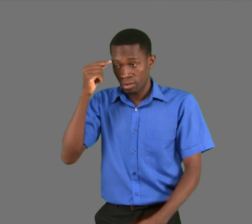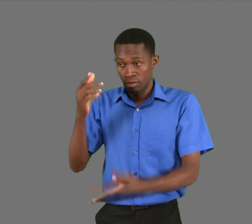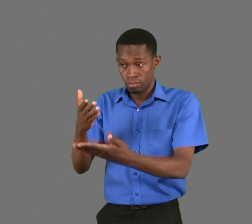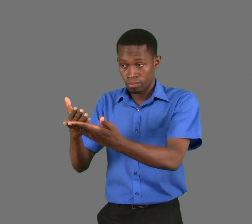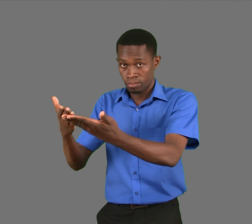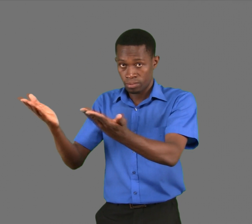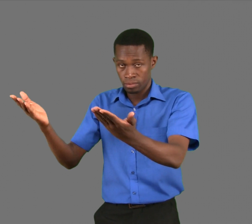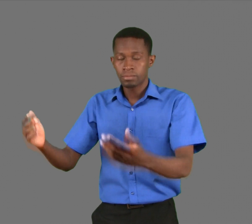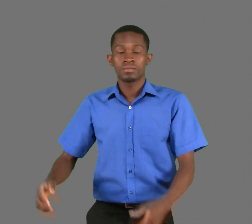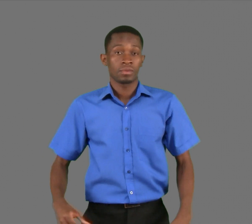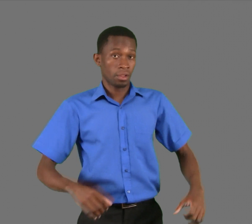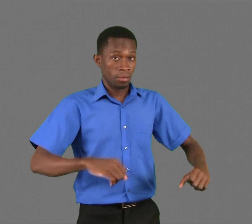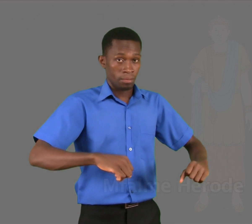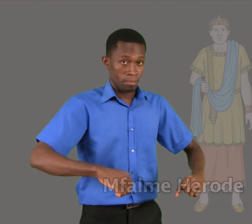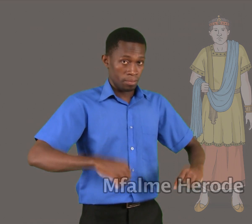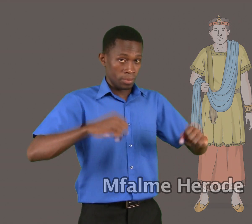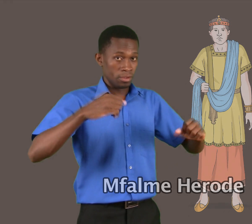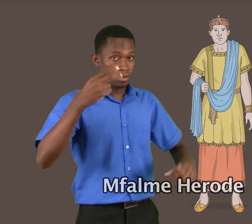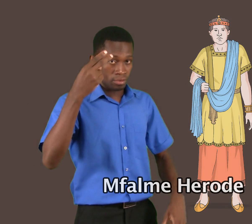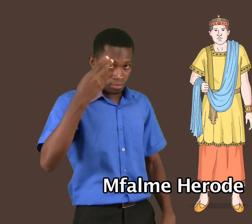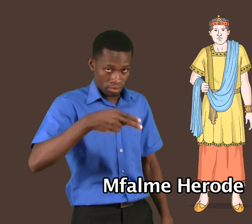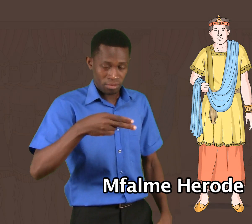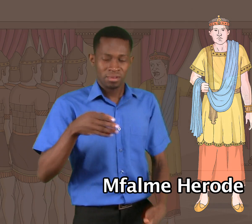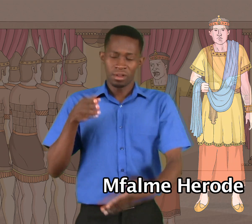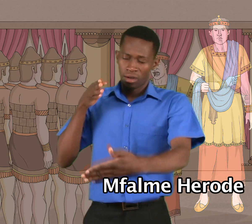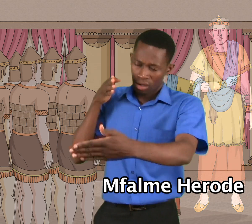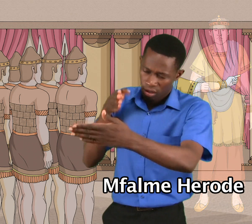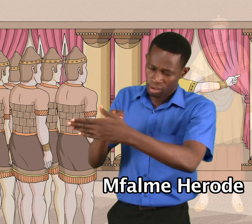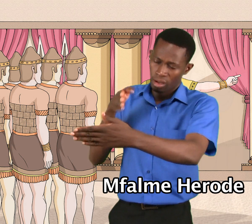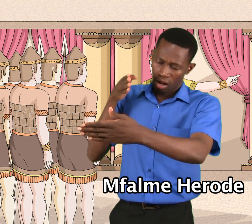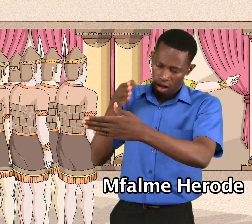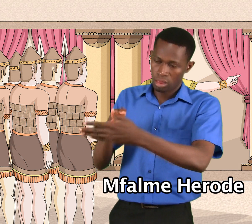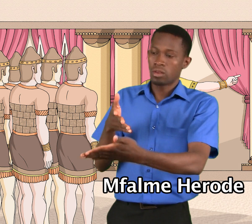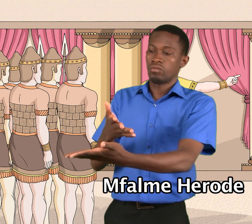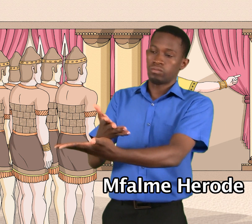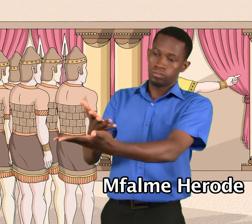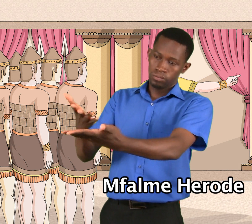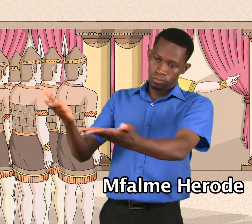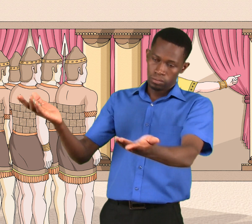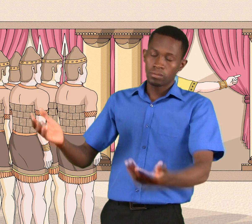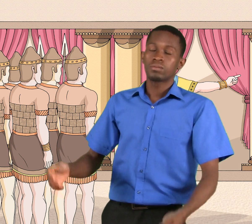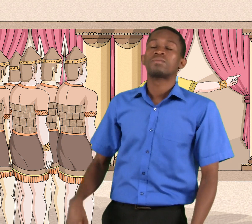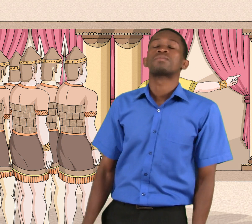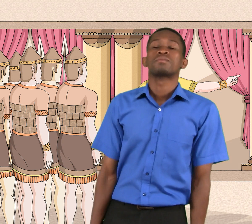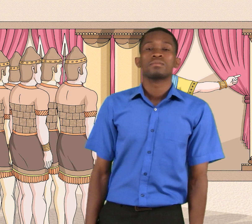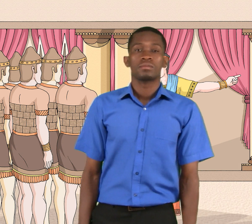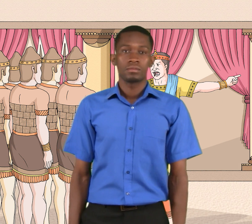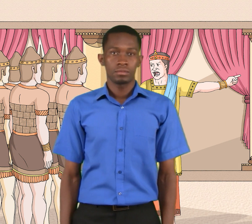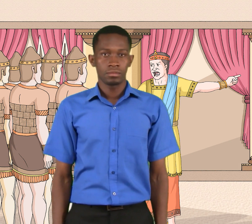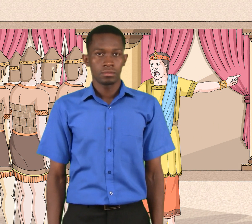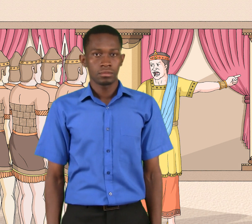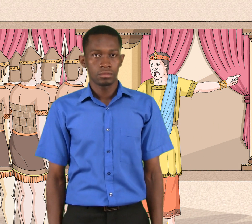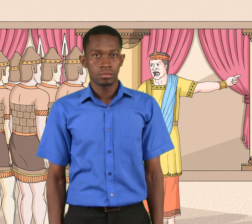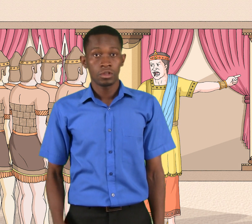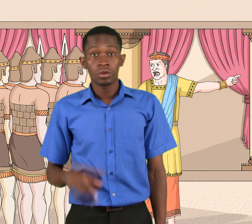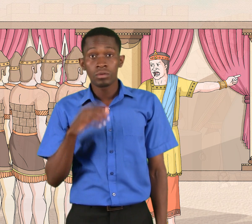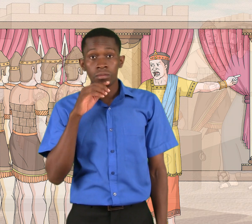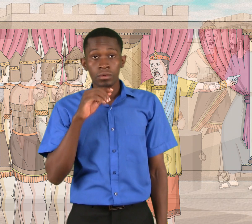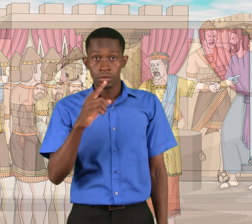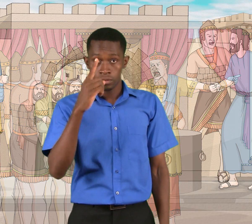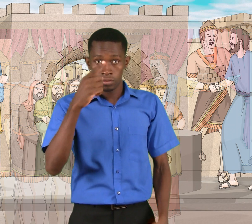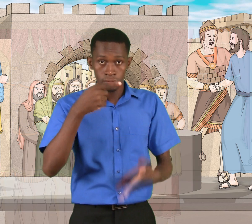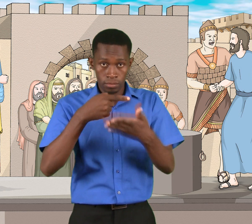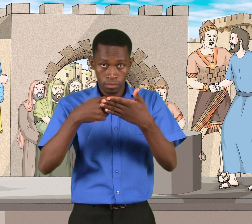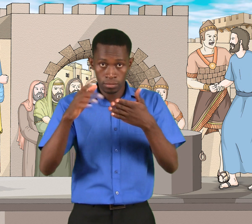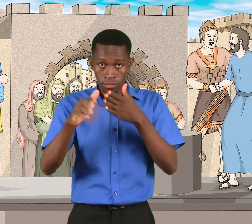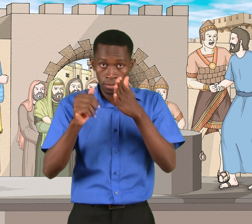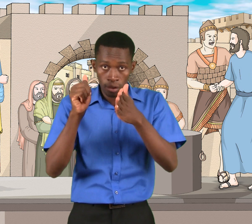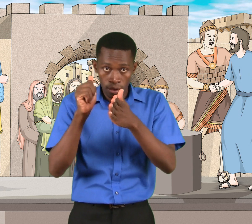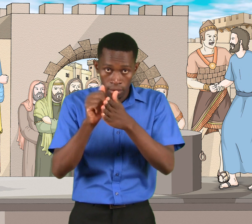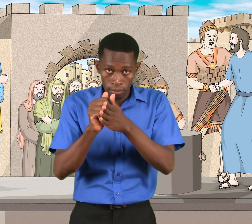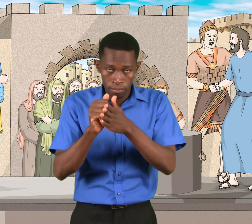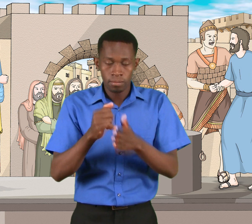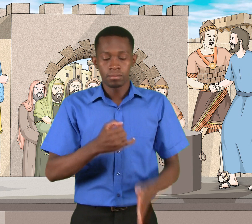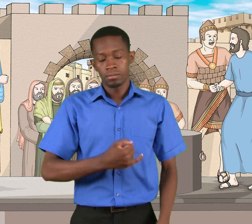About that time, King Herod reached out to harm some who belonged to the church.